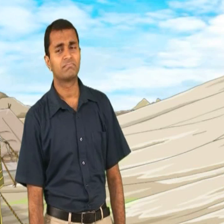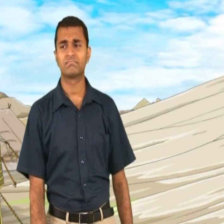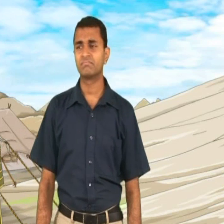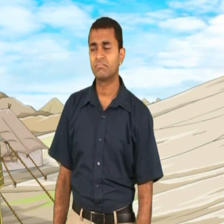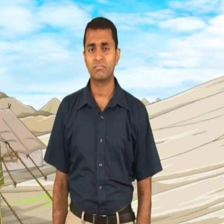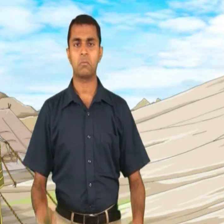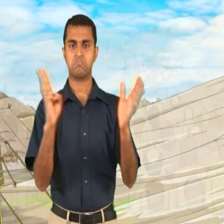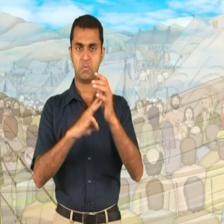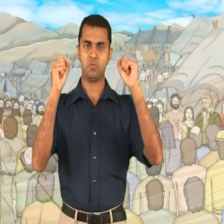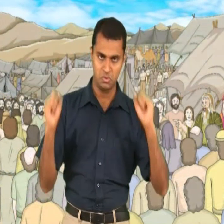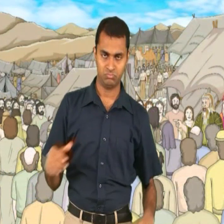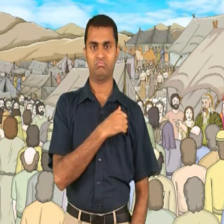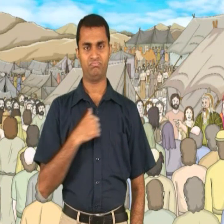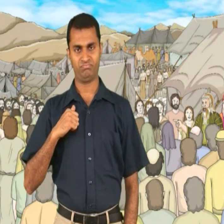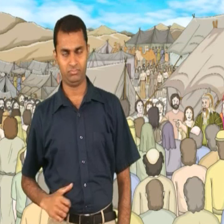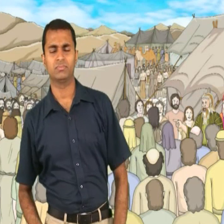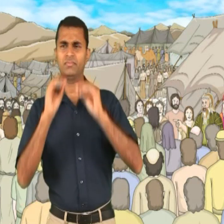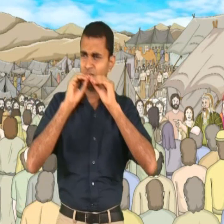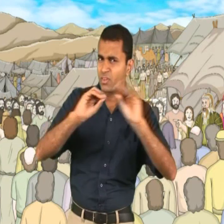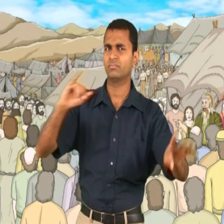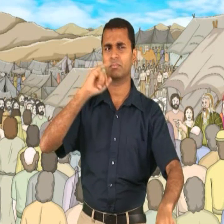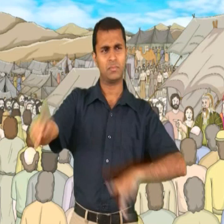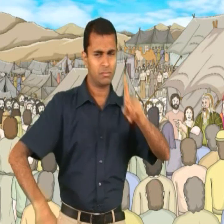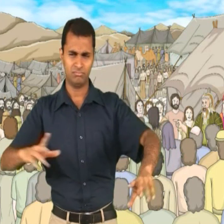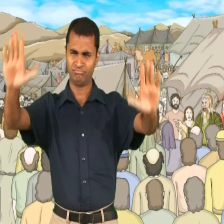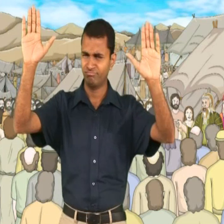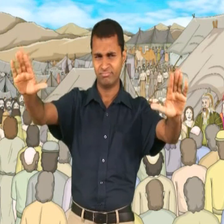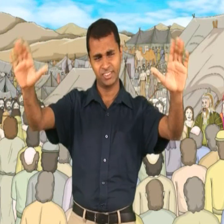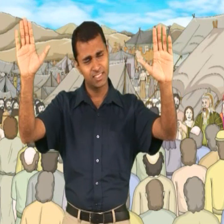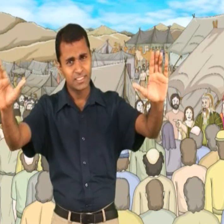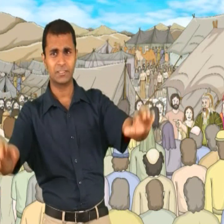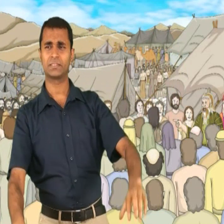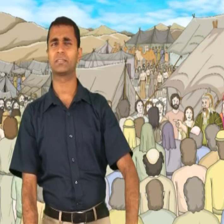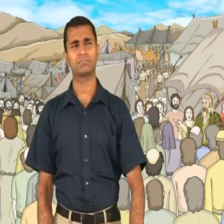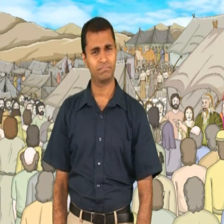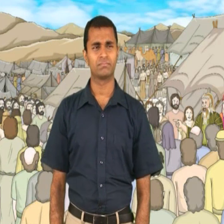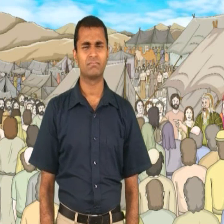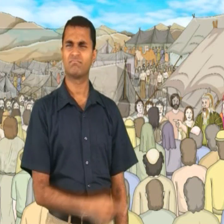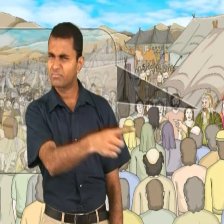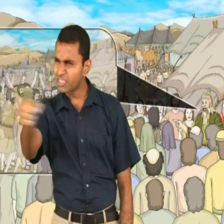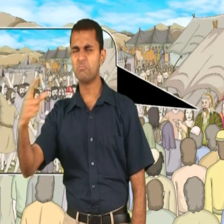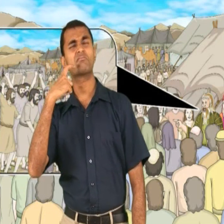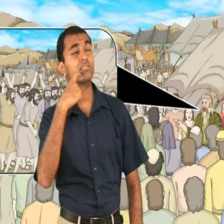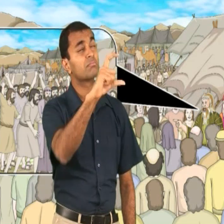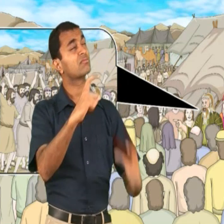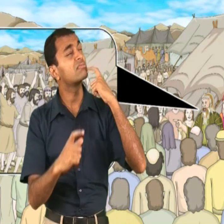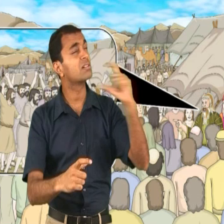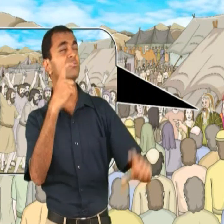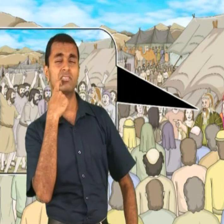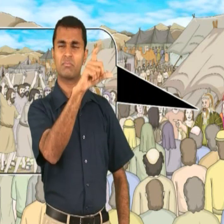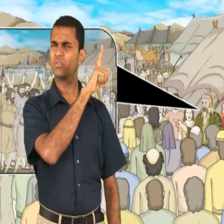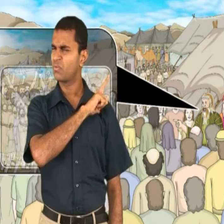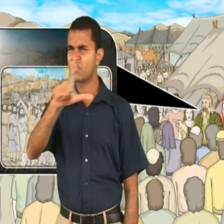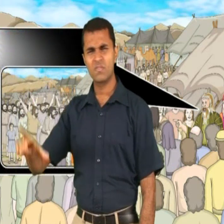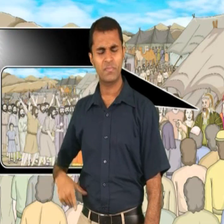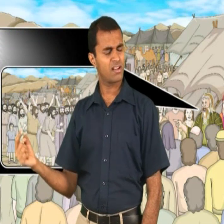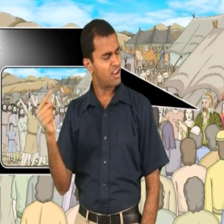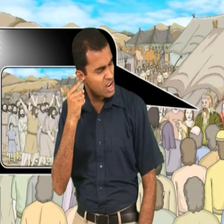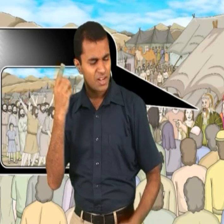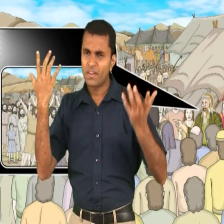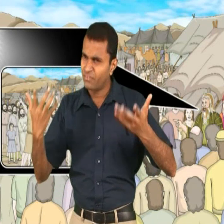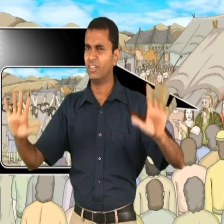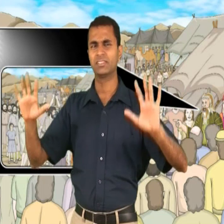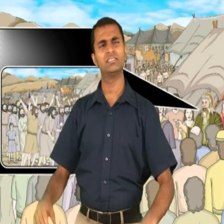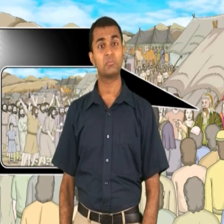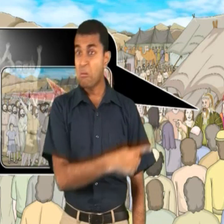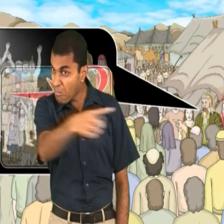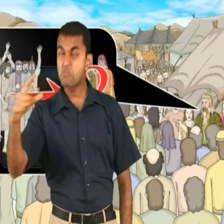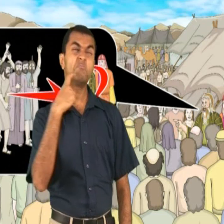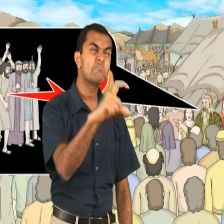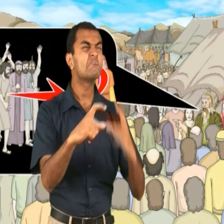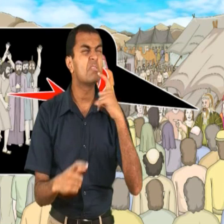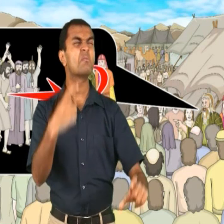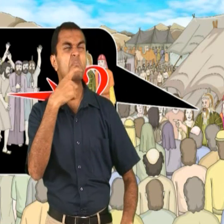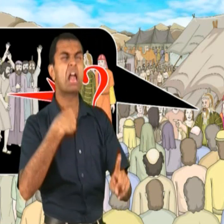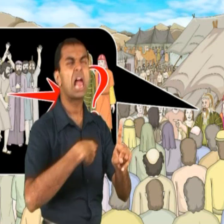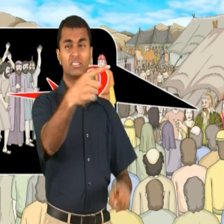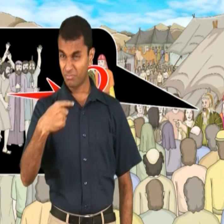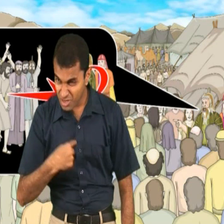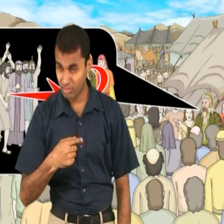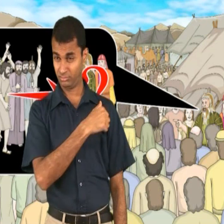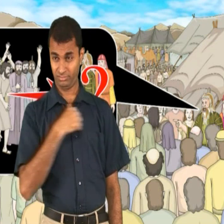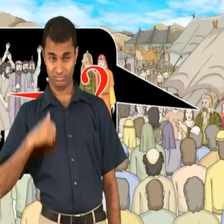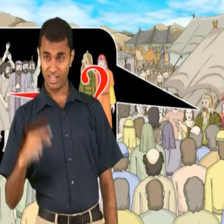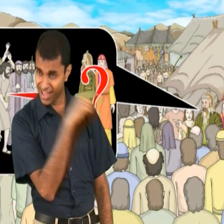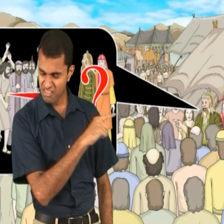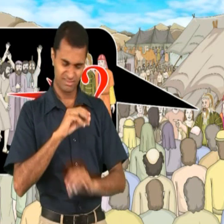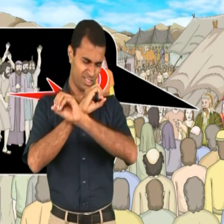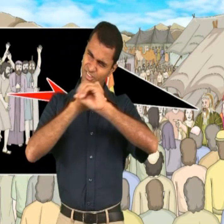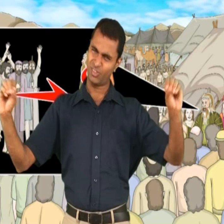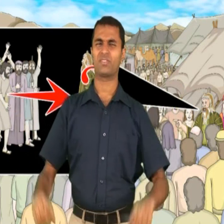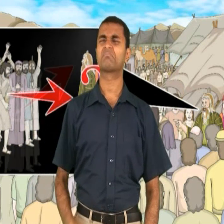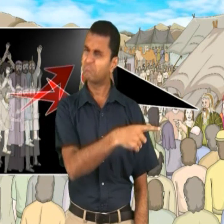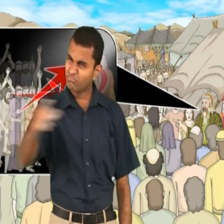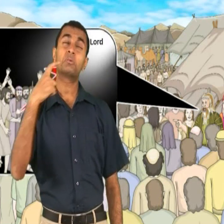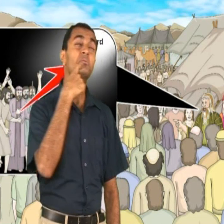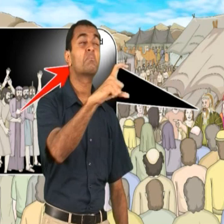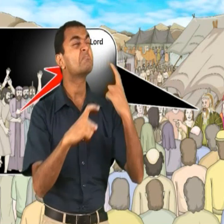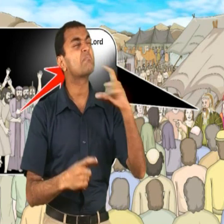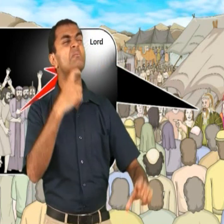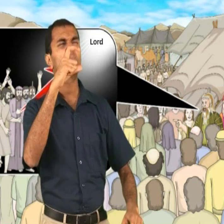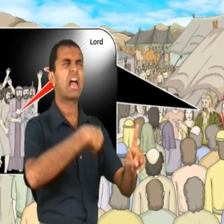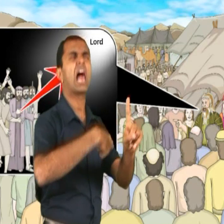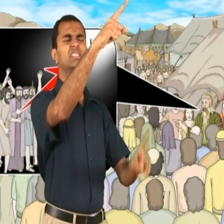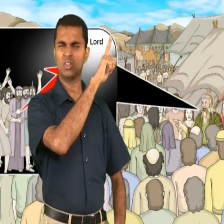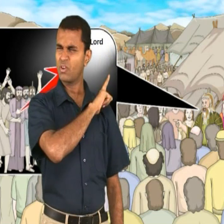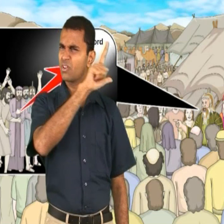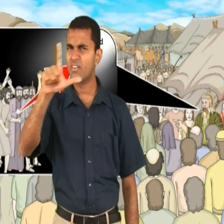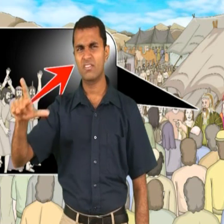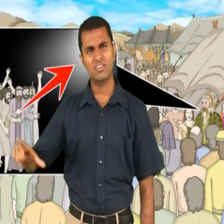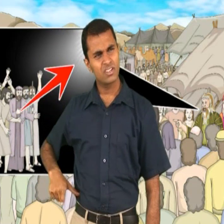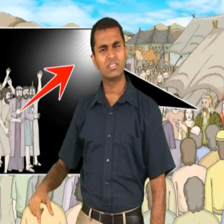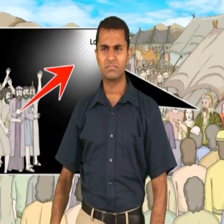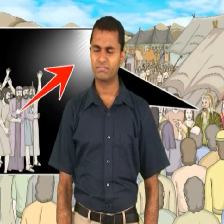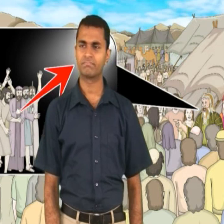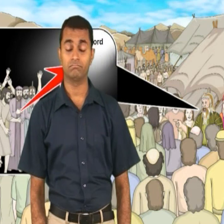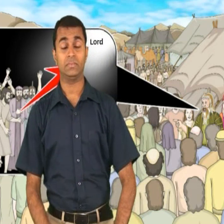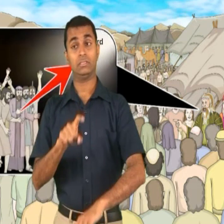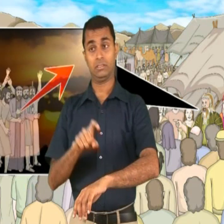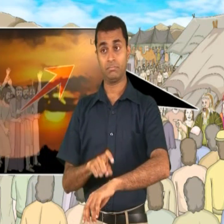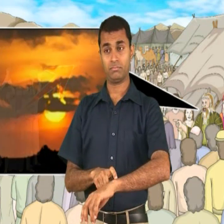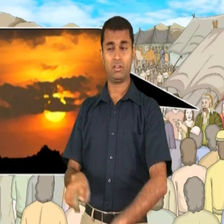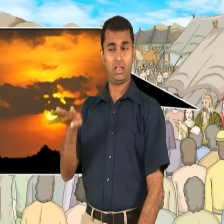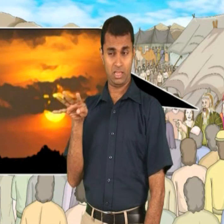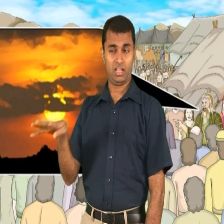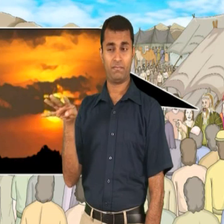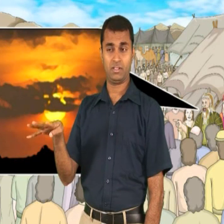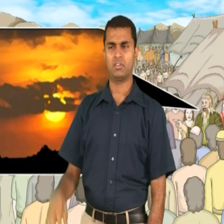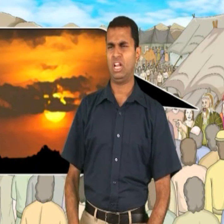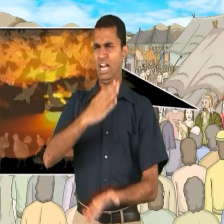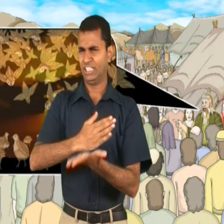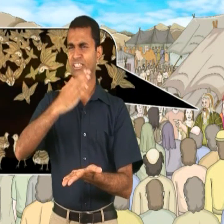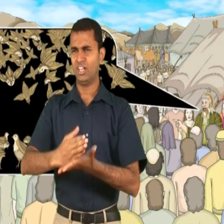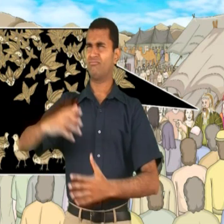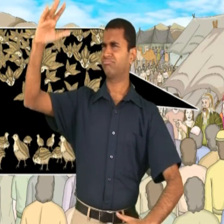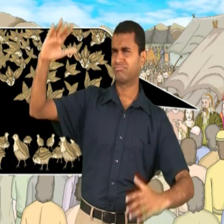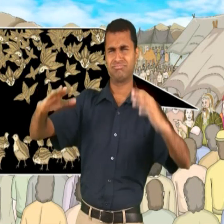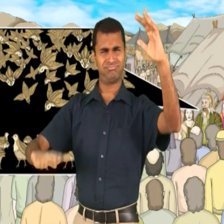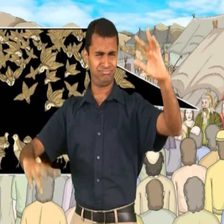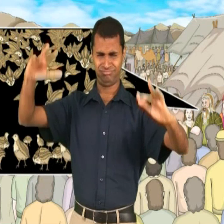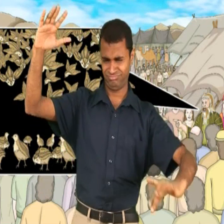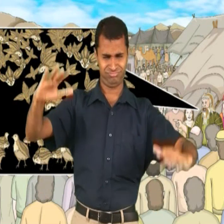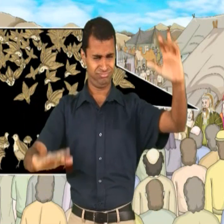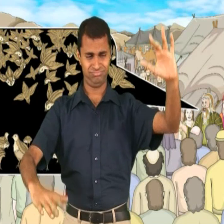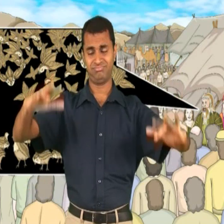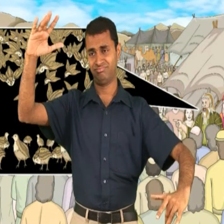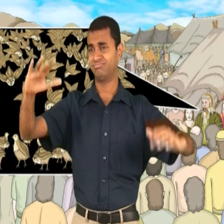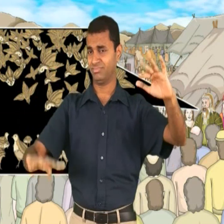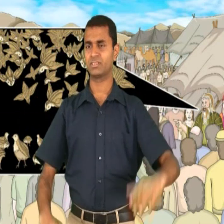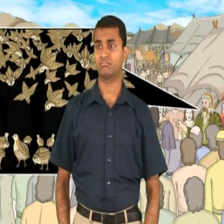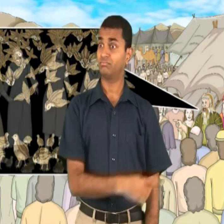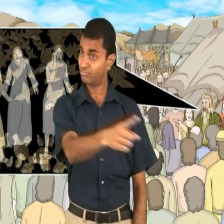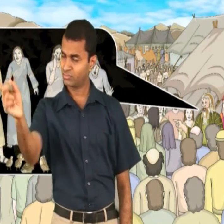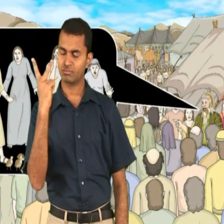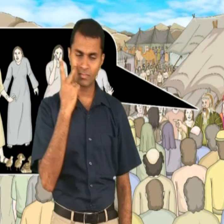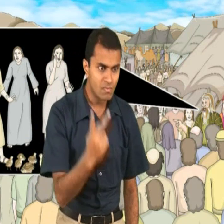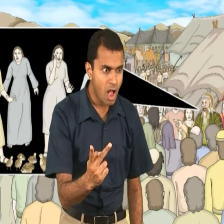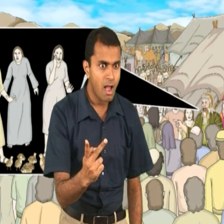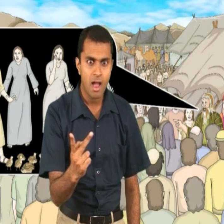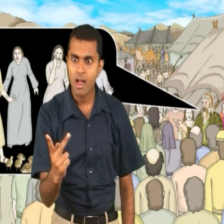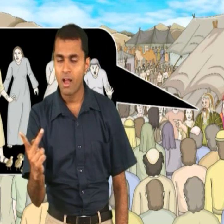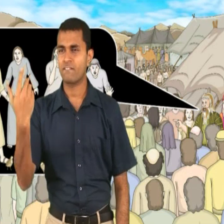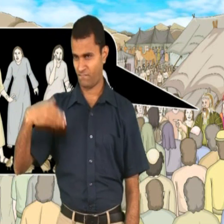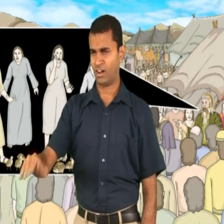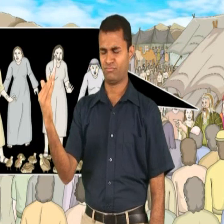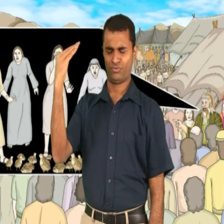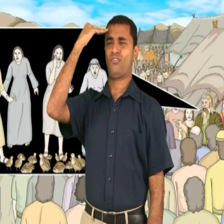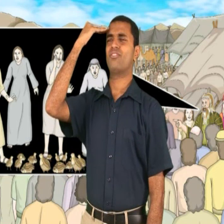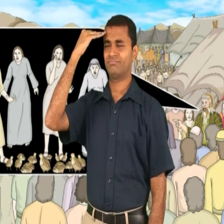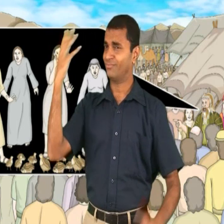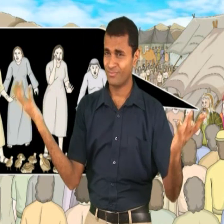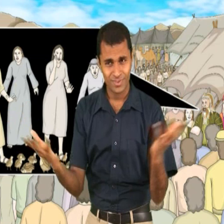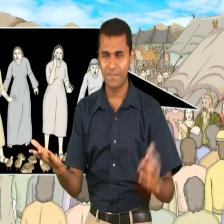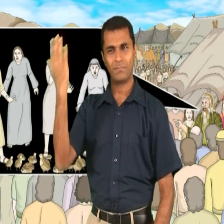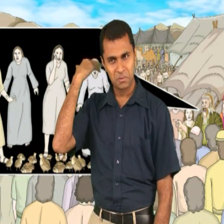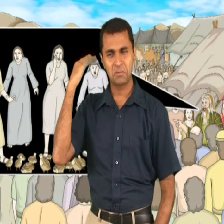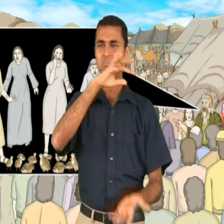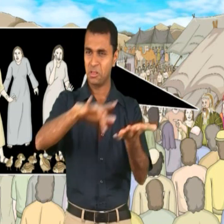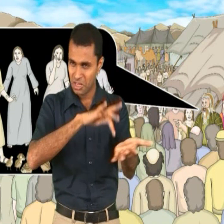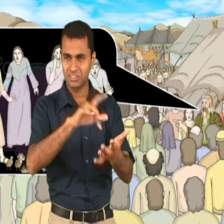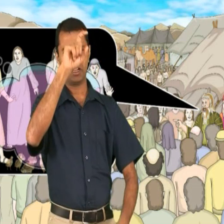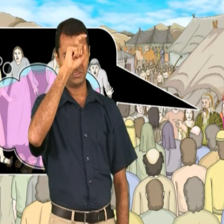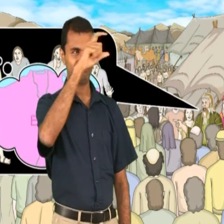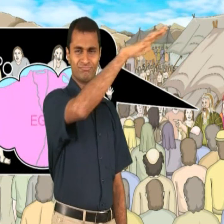So Moses and Aaron said to all the Israelites, “This evening you will know that it was the LORD who brought you out of the land of Egypt, and in the morning you will see the LORD’s glory, because He has heard your grumbling against Him.